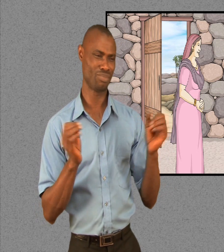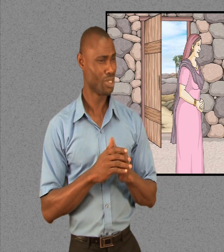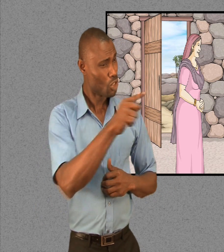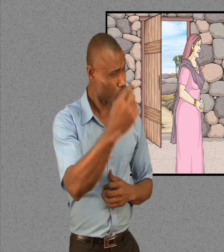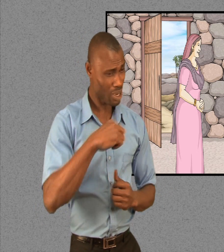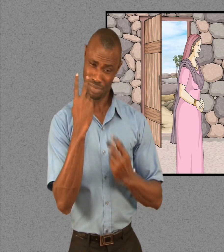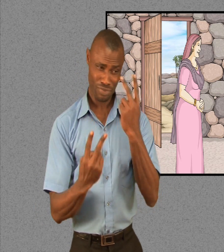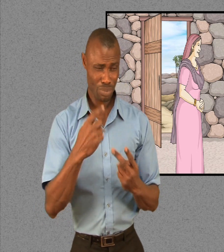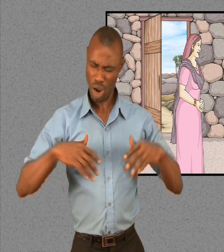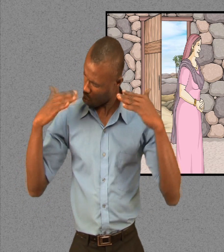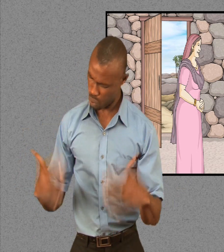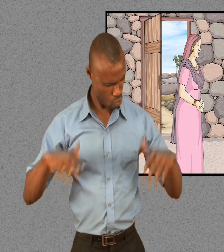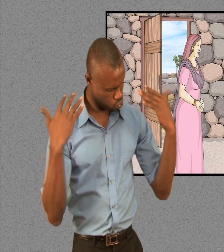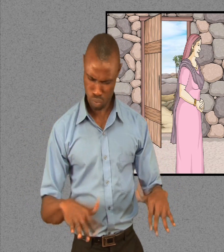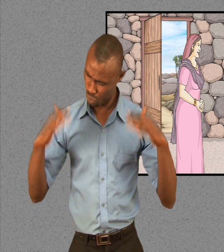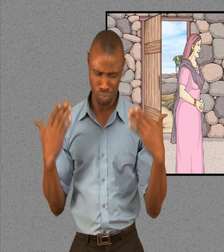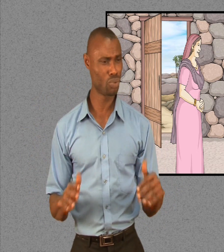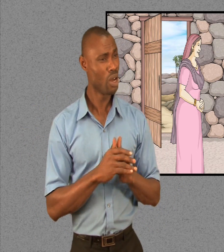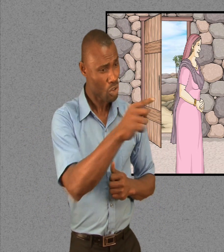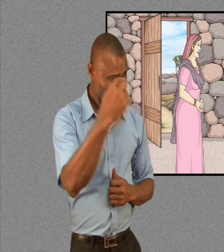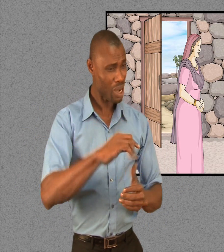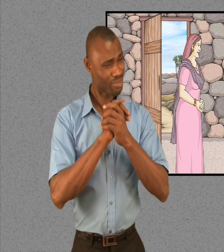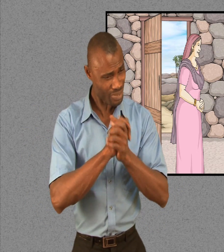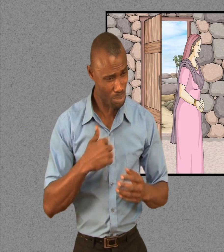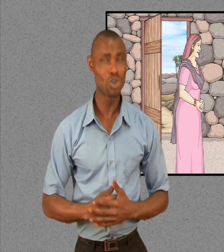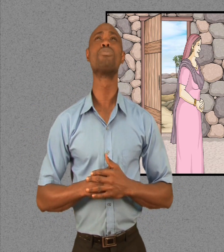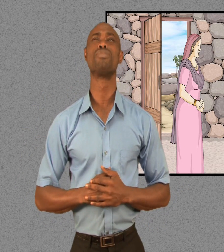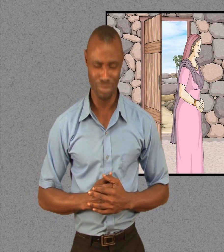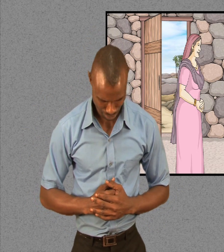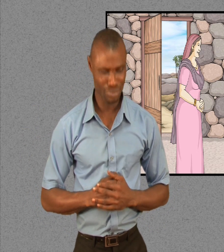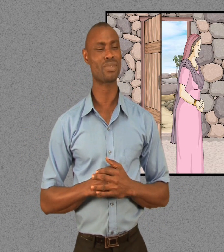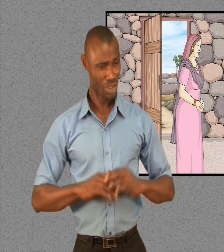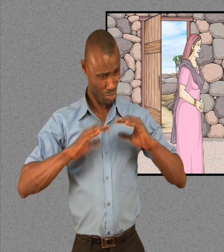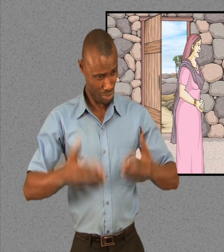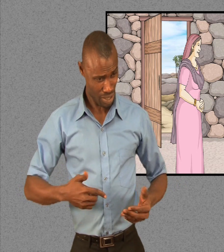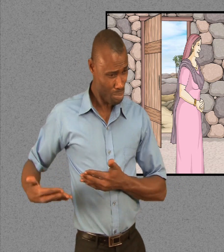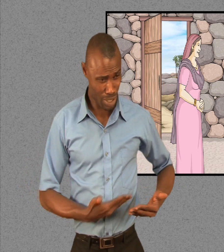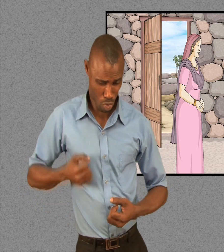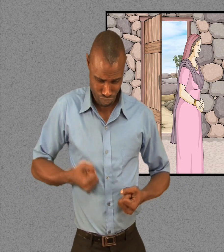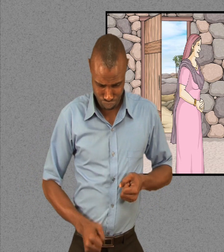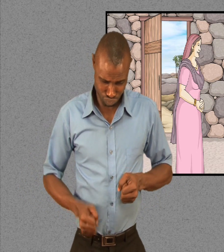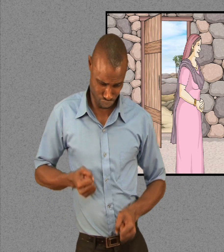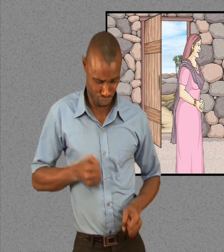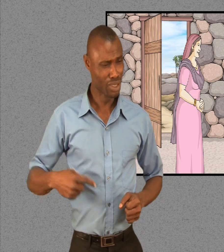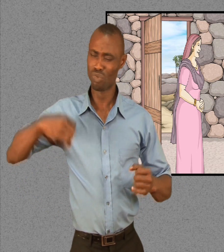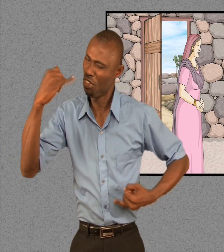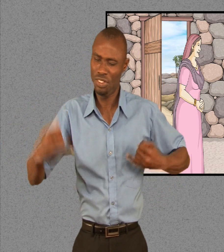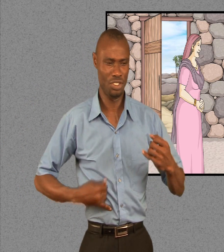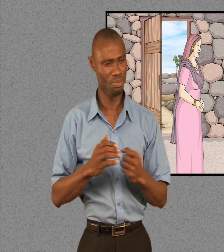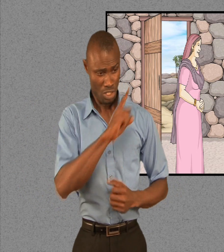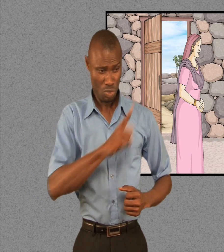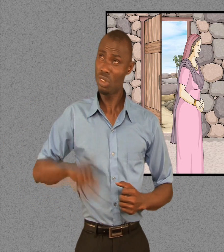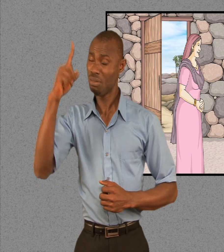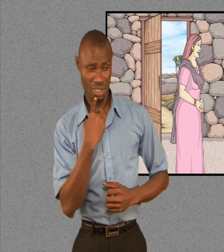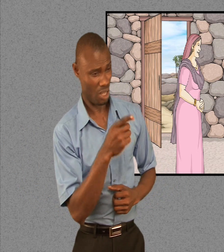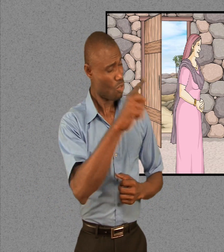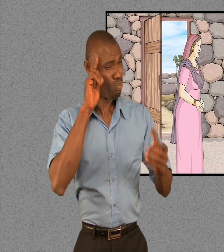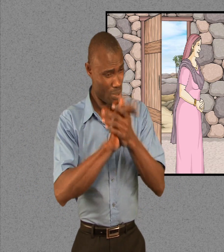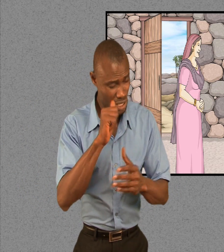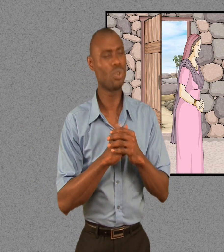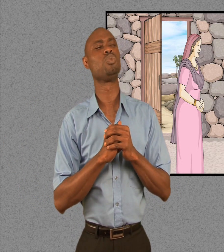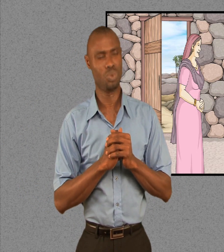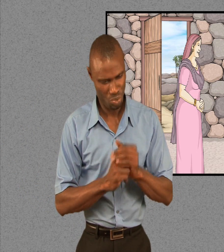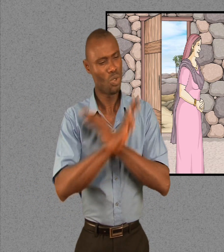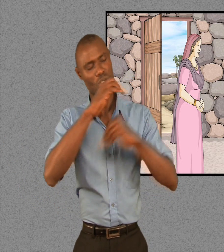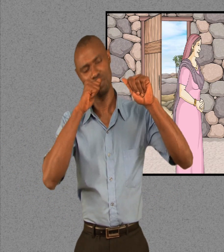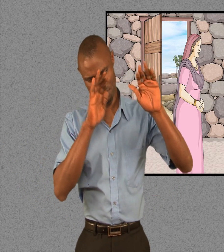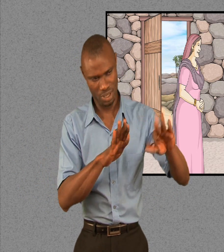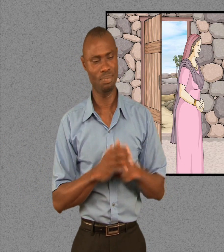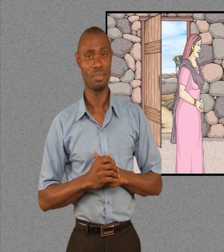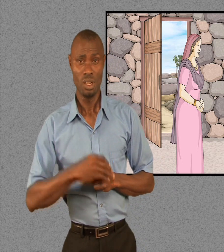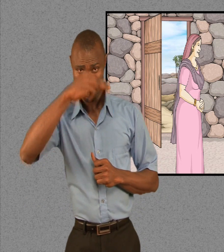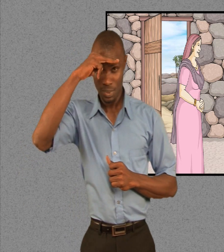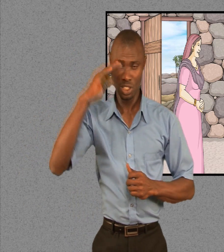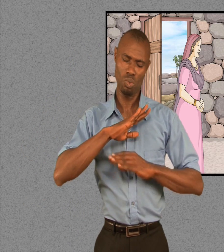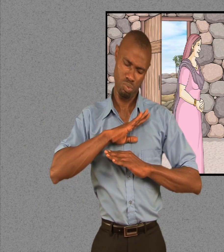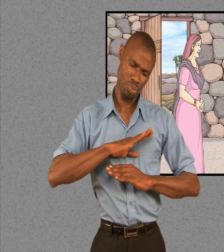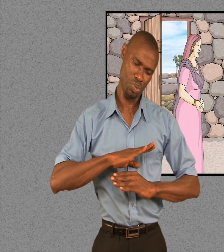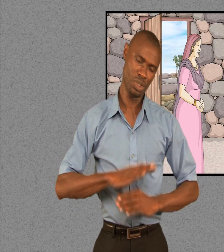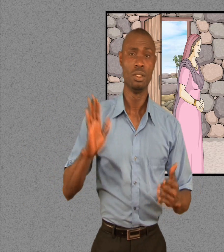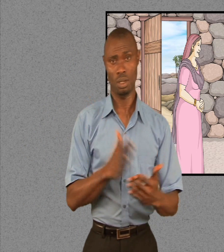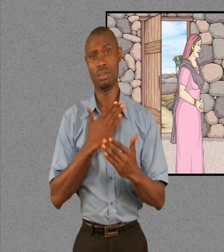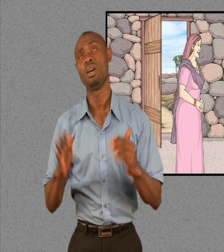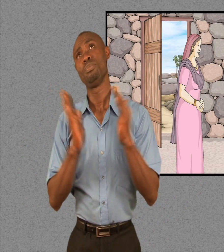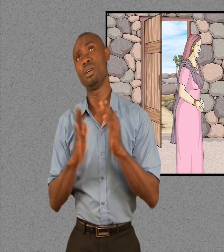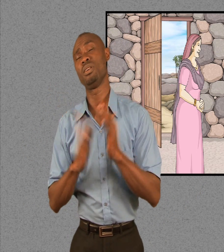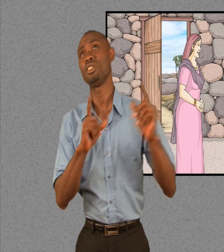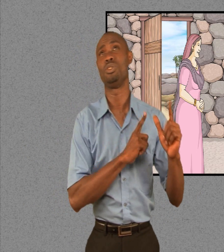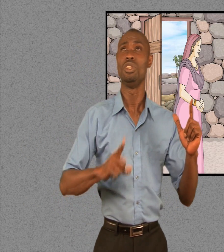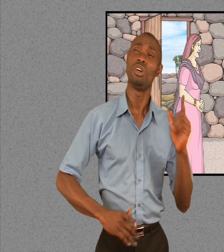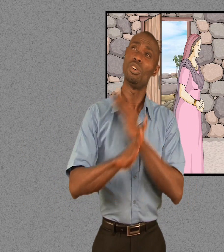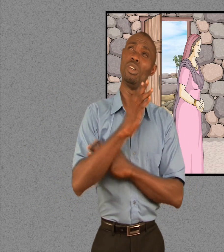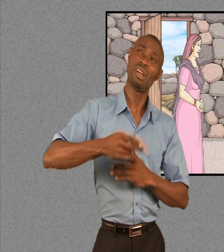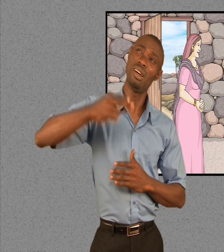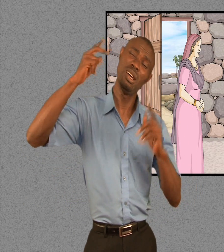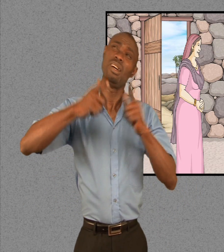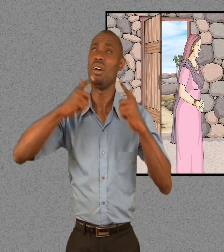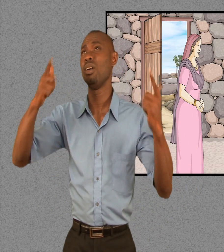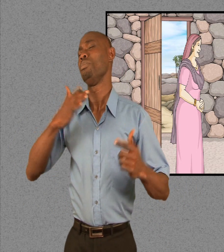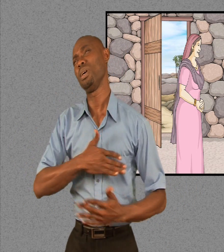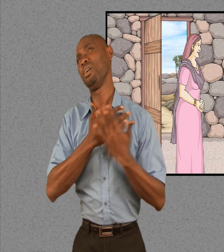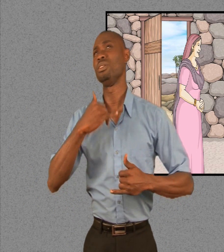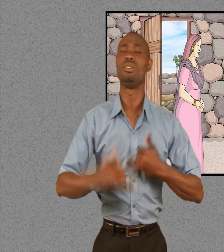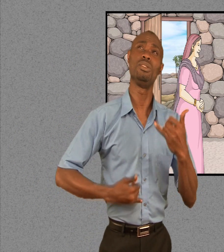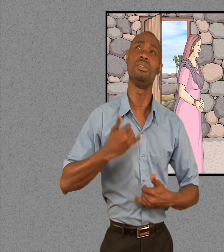He has scattered those who are proud in the thoughts of their hearts. He has brought down rulers from their thrones, but has exalted the humble. He has filled the hungry with good things, but has sent the rich away empty.